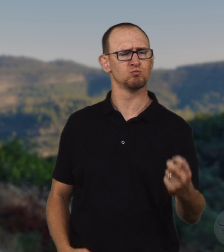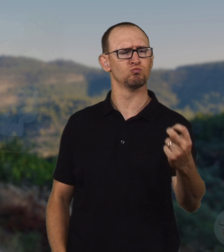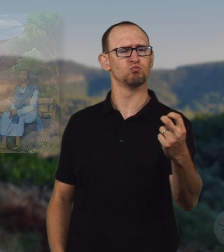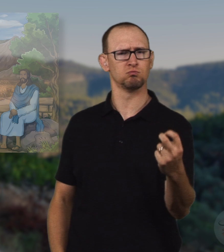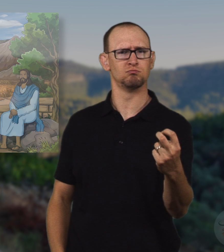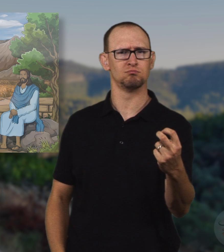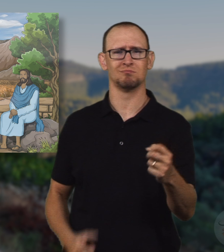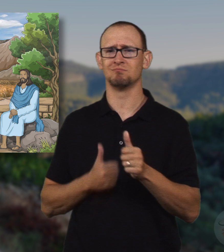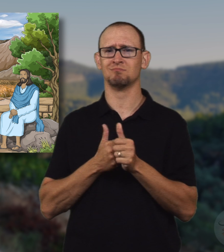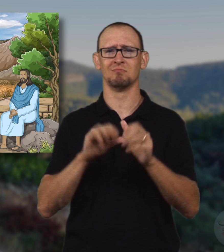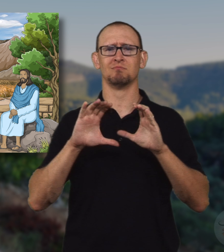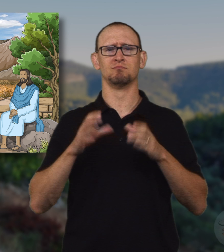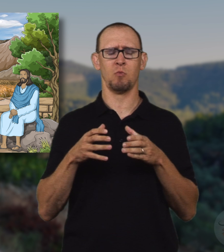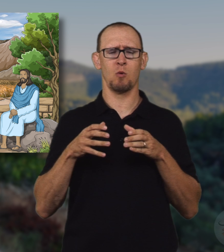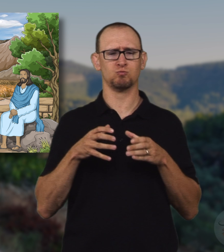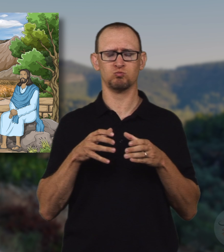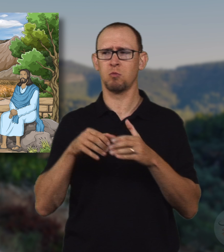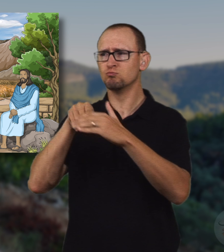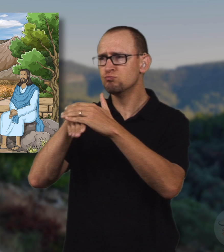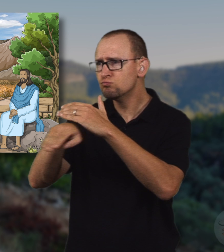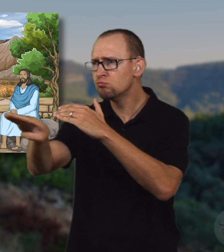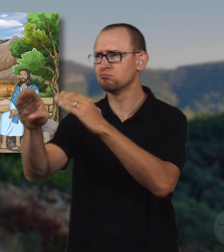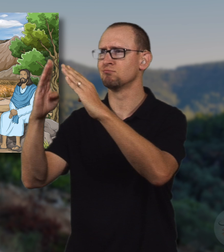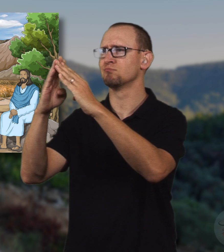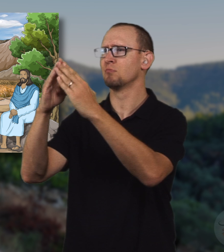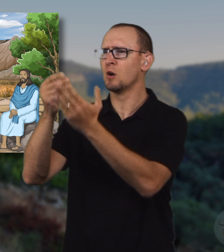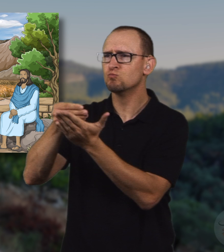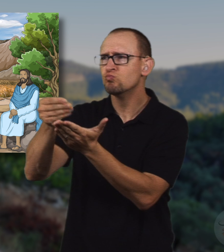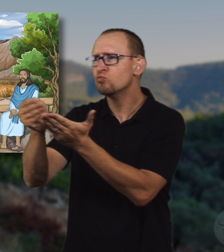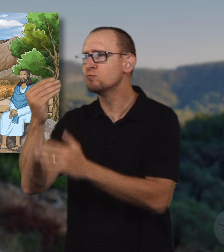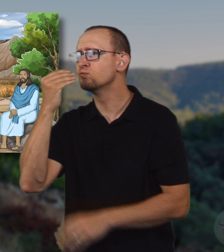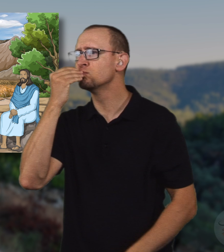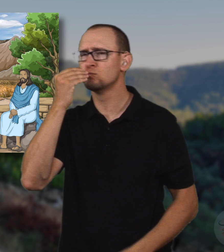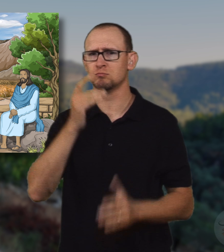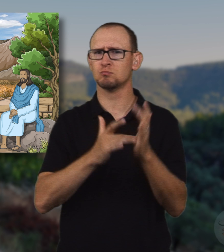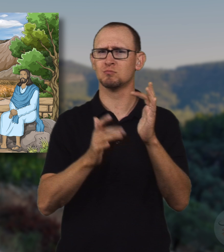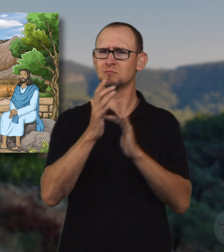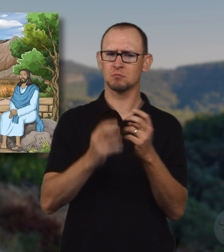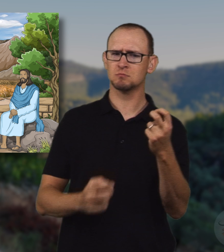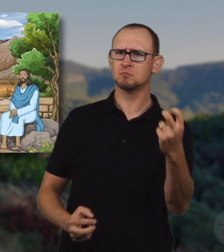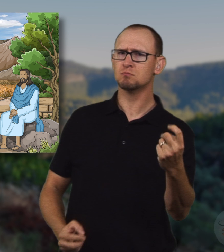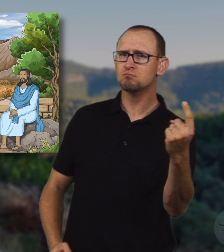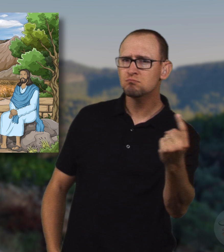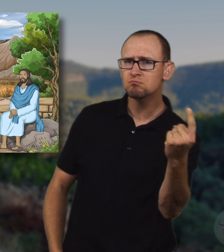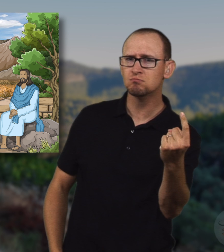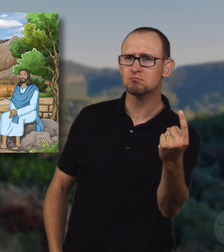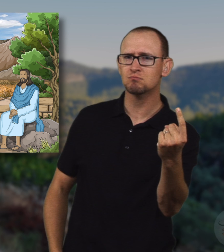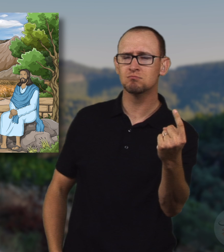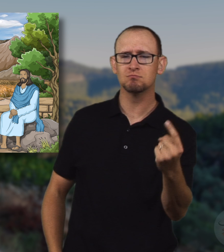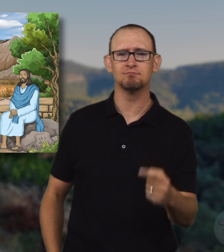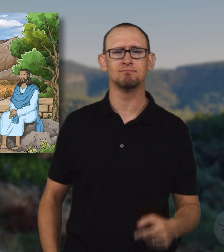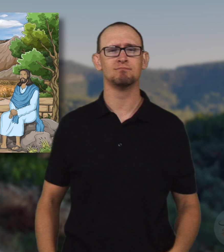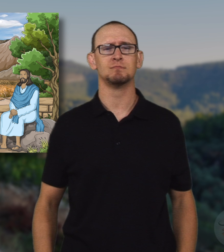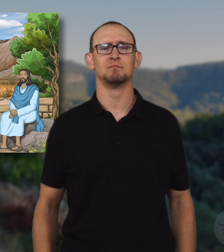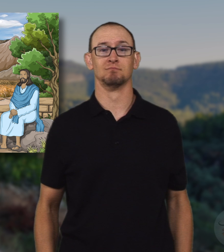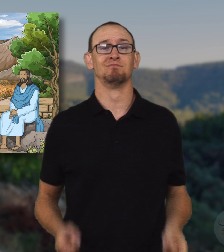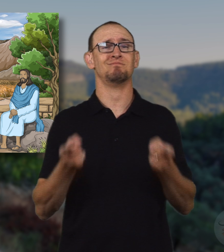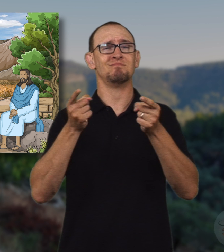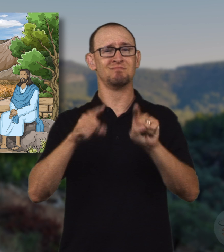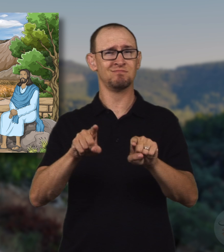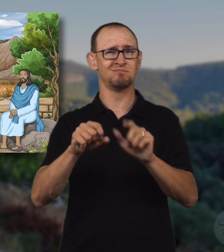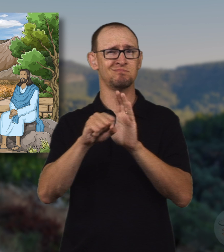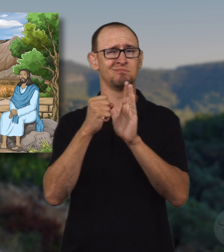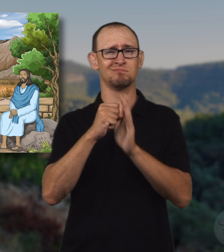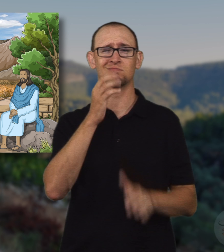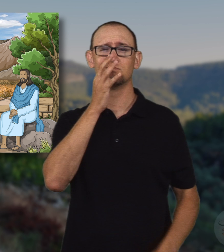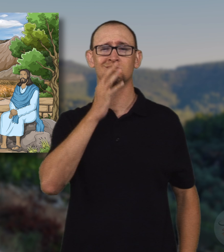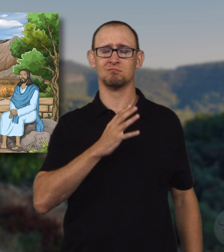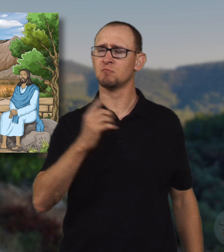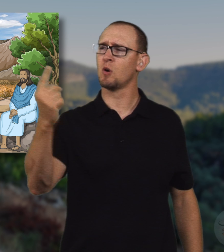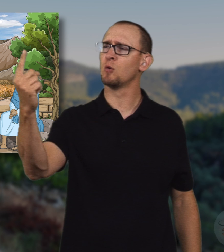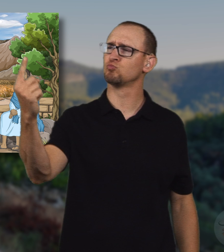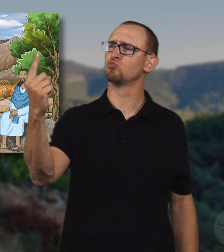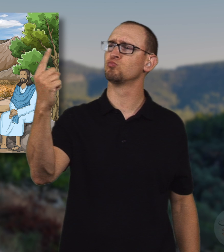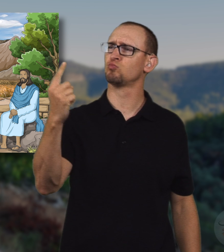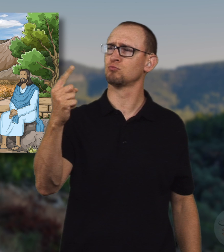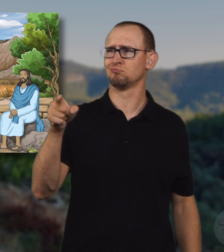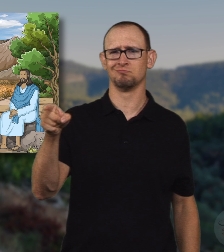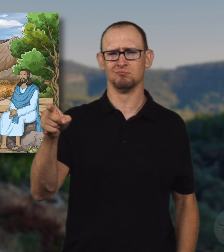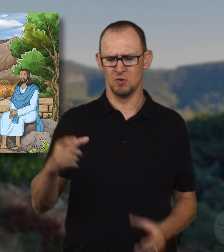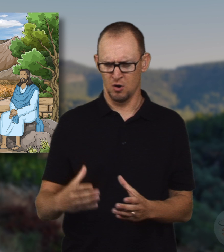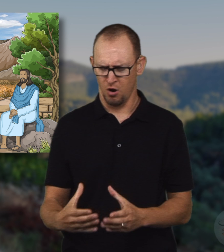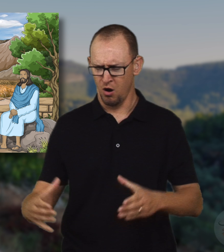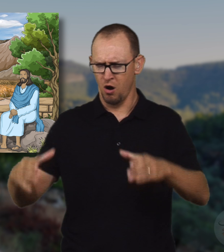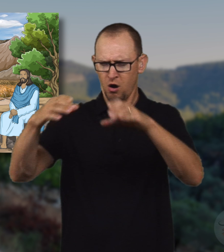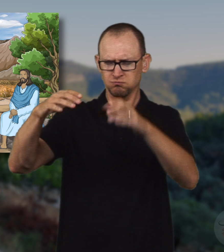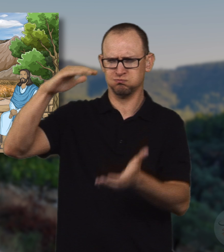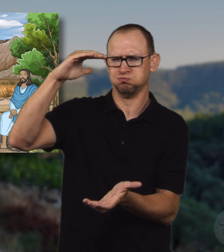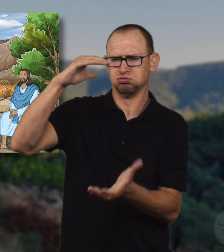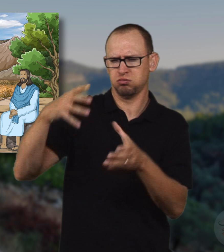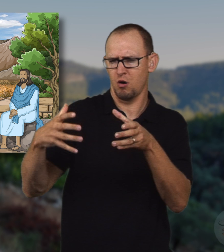It was about the sixth hour.